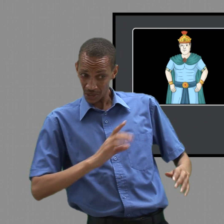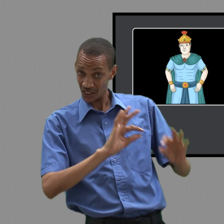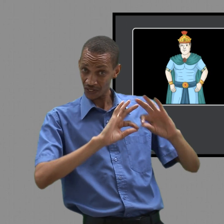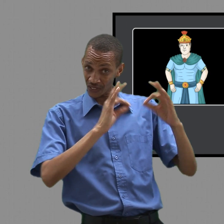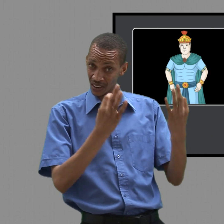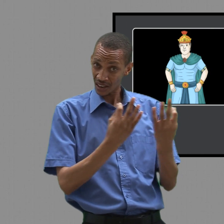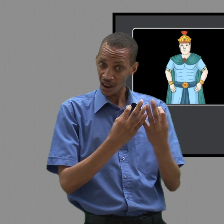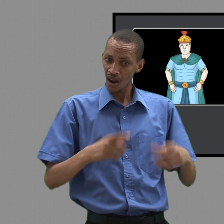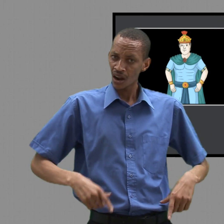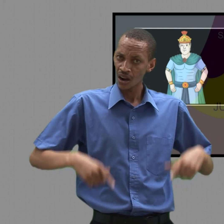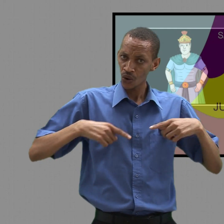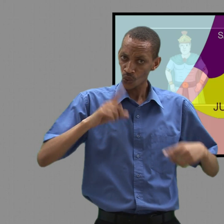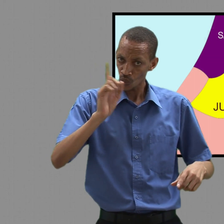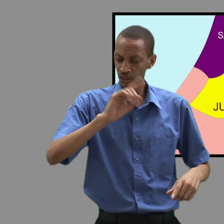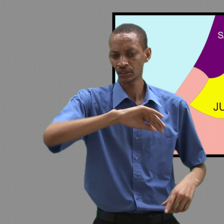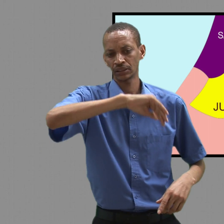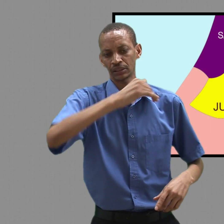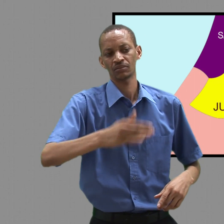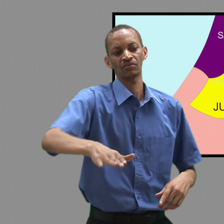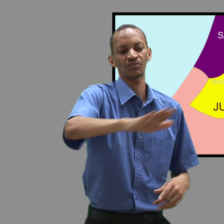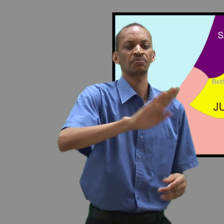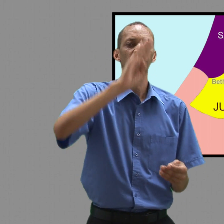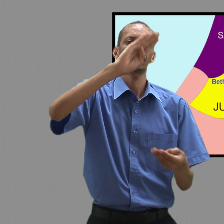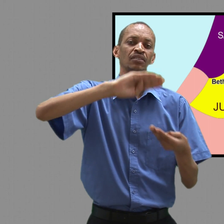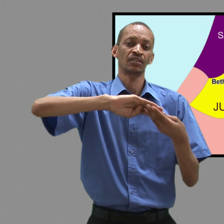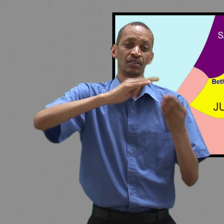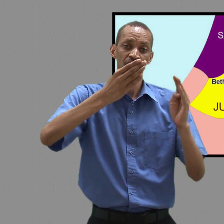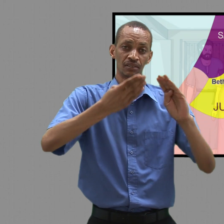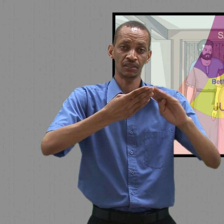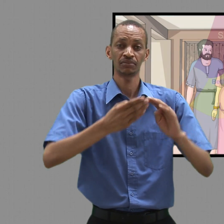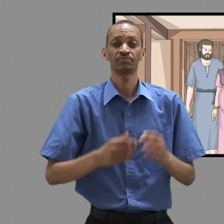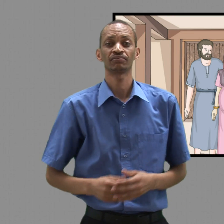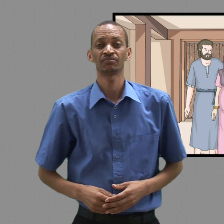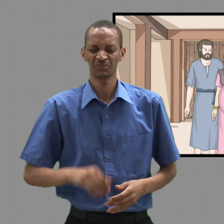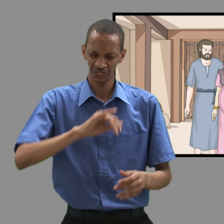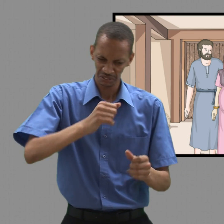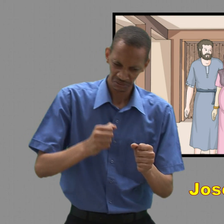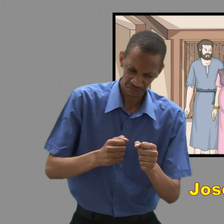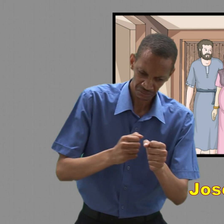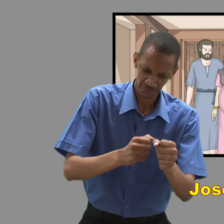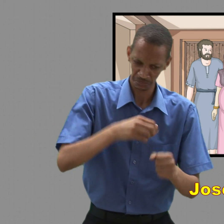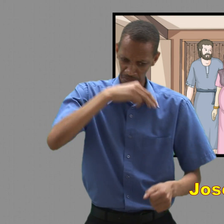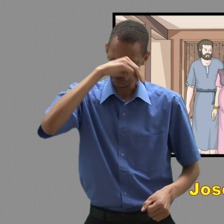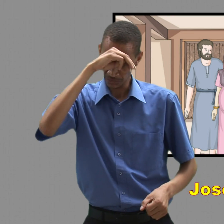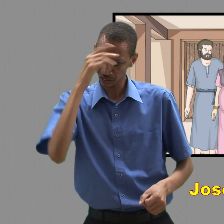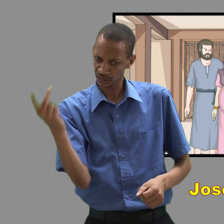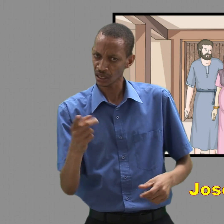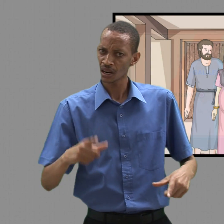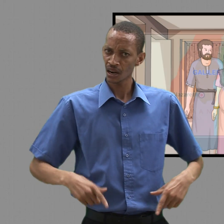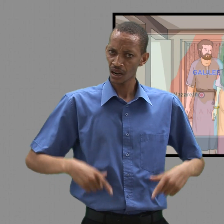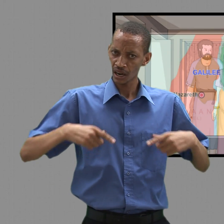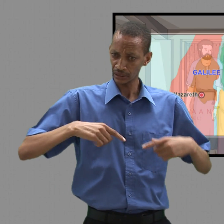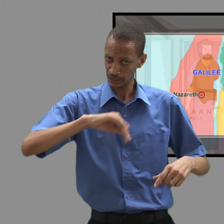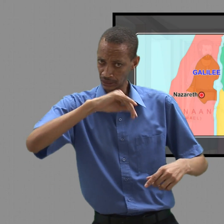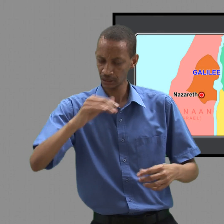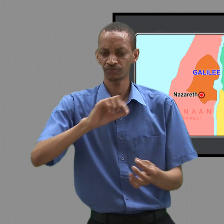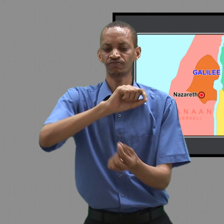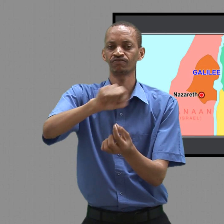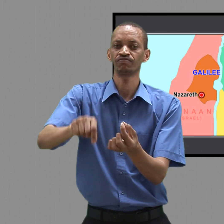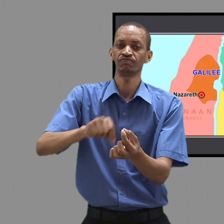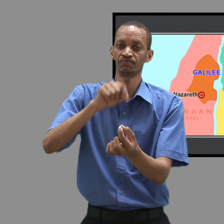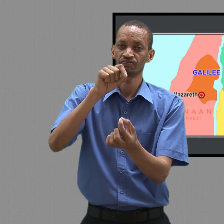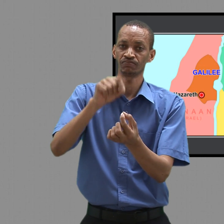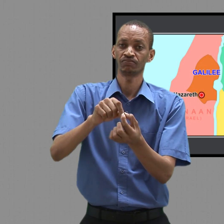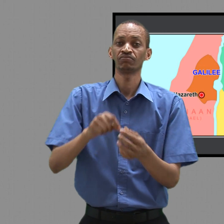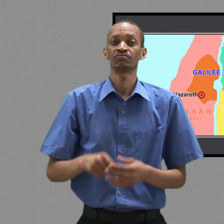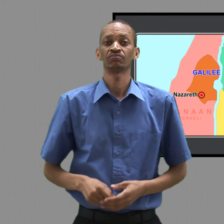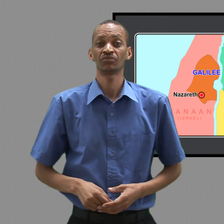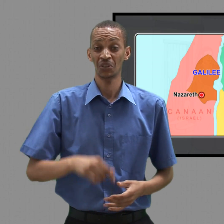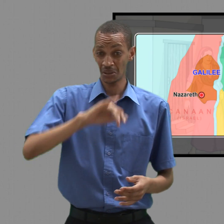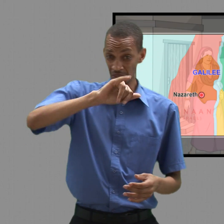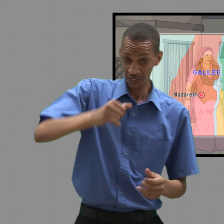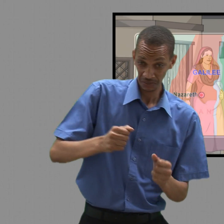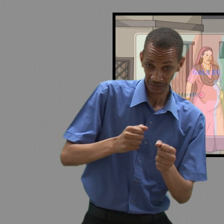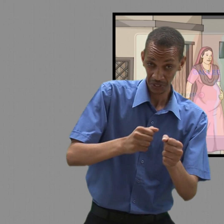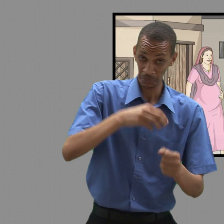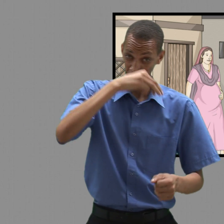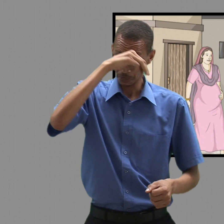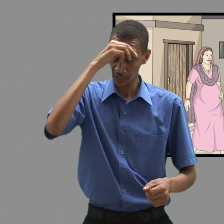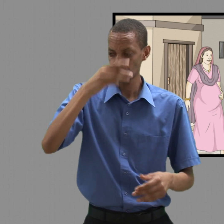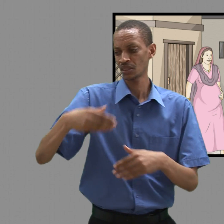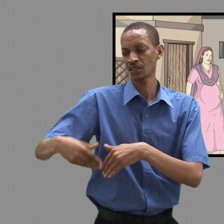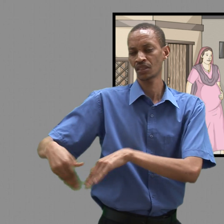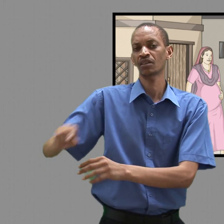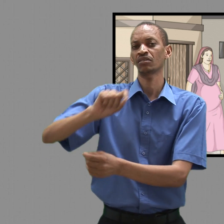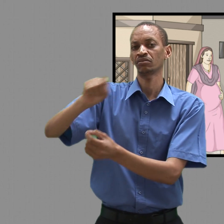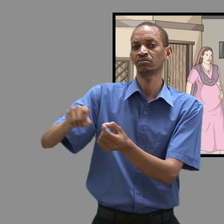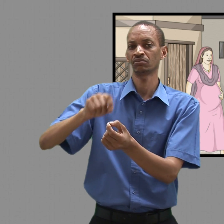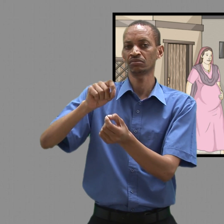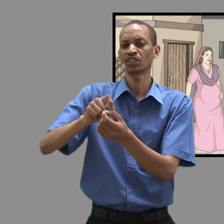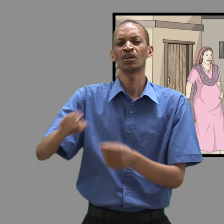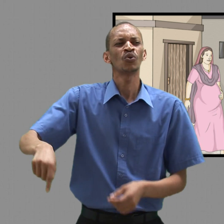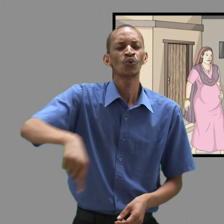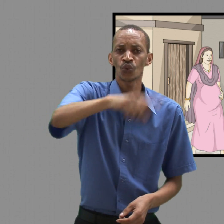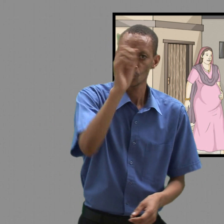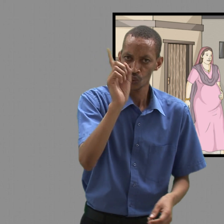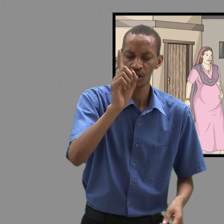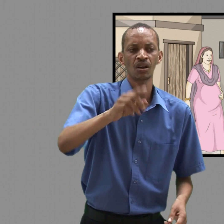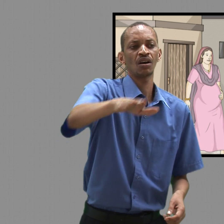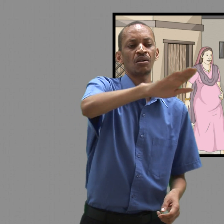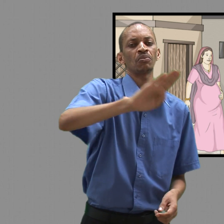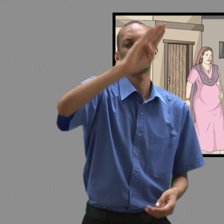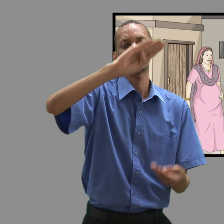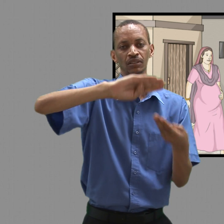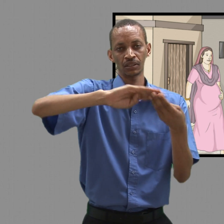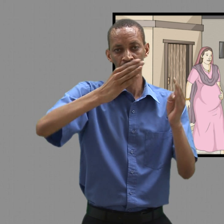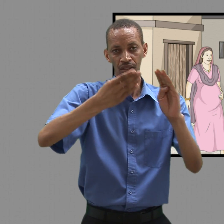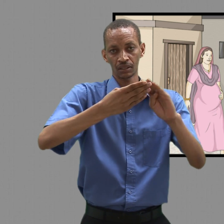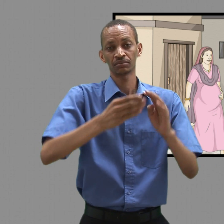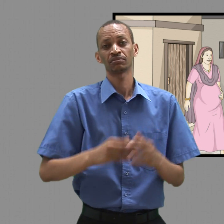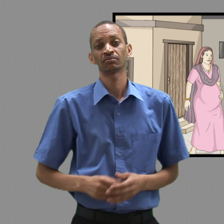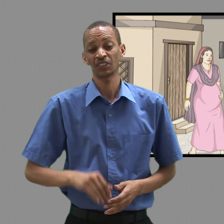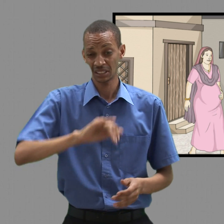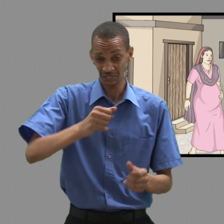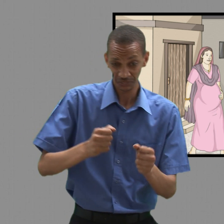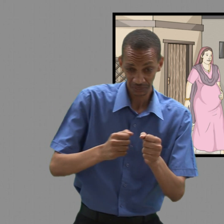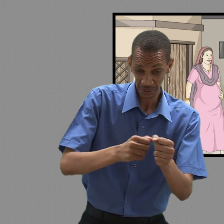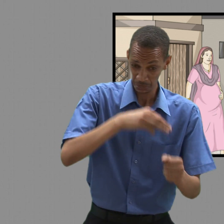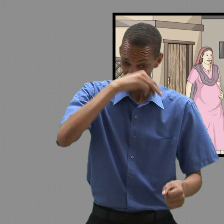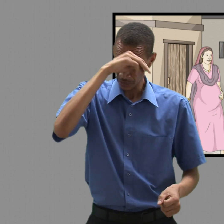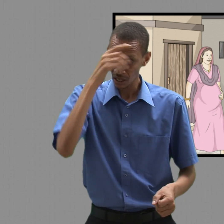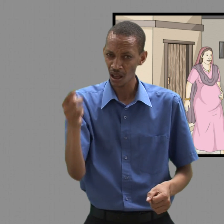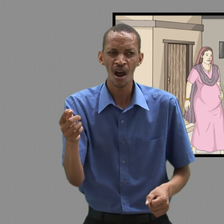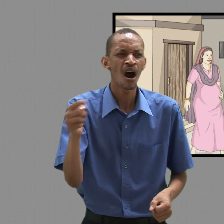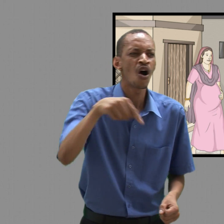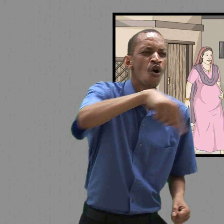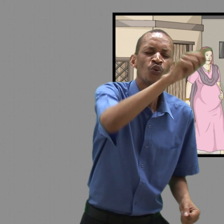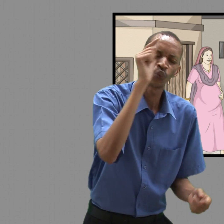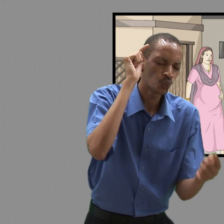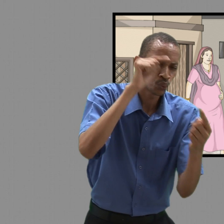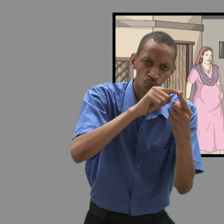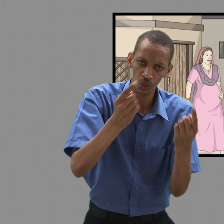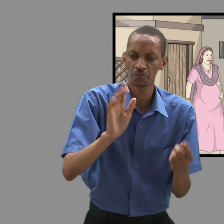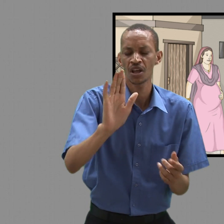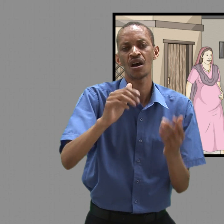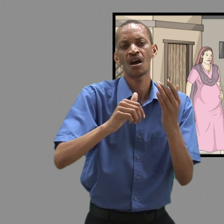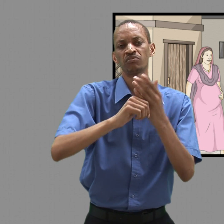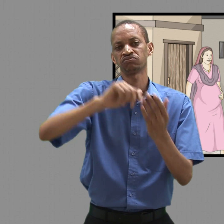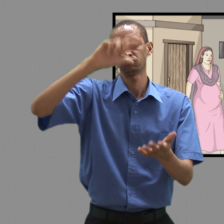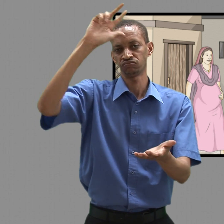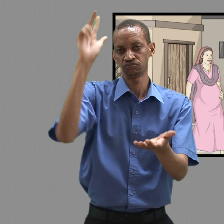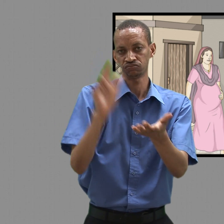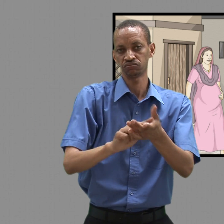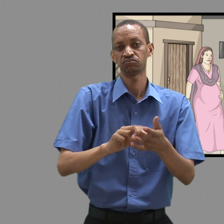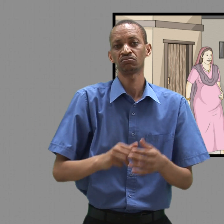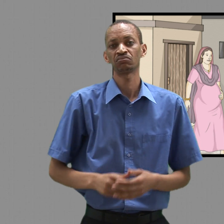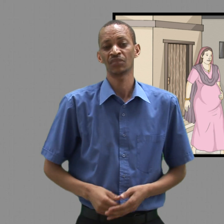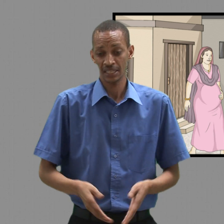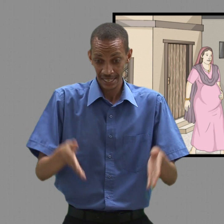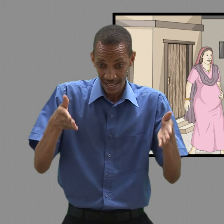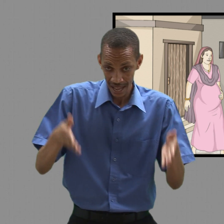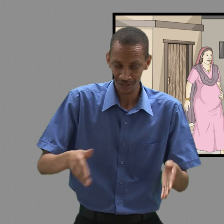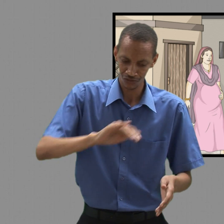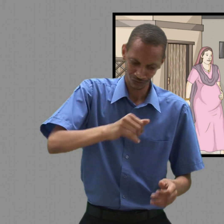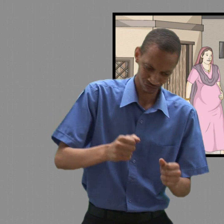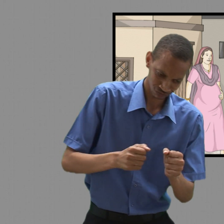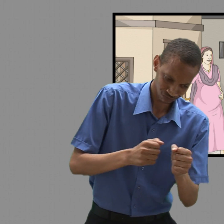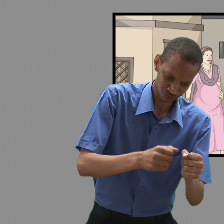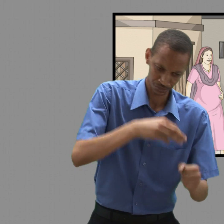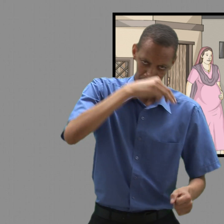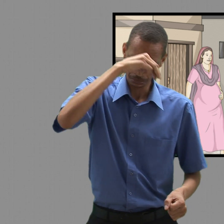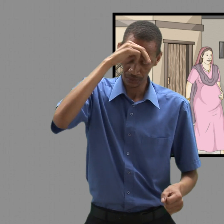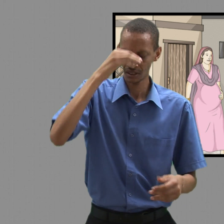So Joseph also went up from Nazareth in Galilee to Judea, to the city of David called Bethlehem, since he was from the house and line of David.